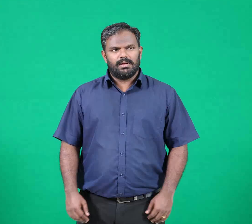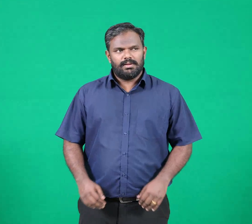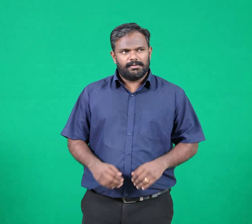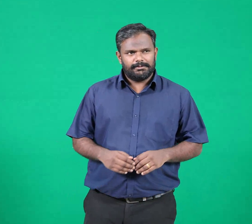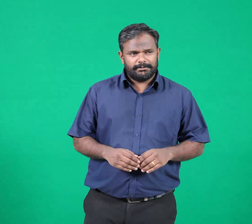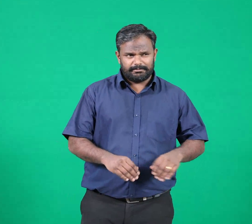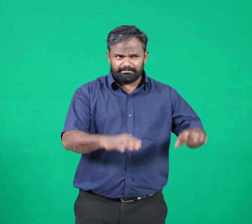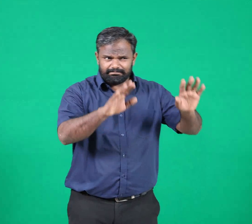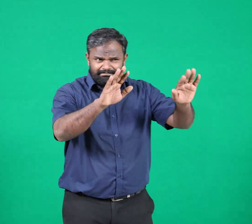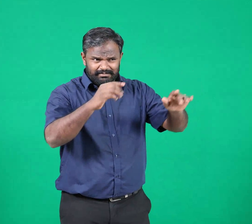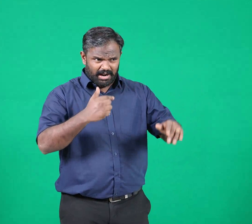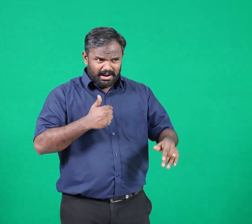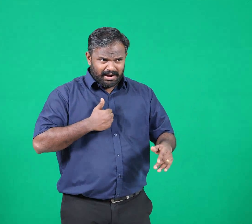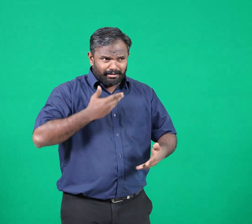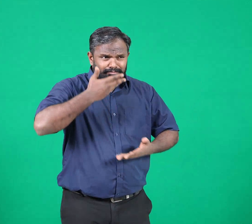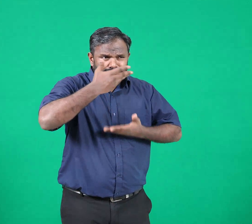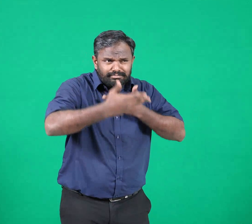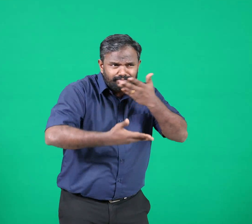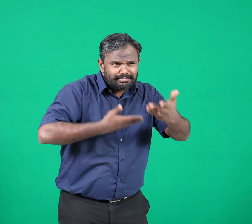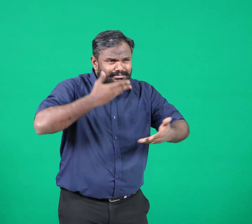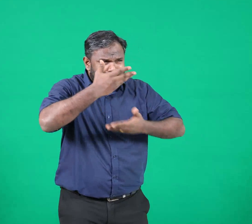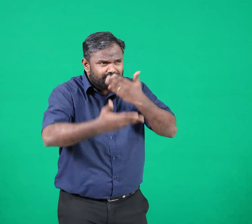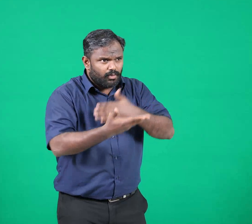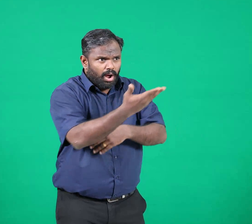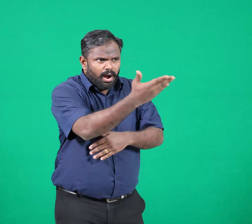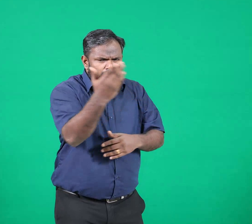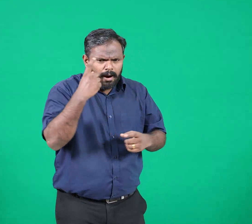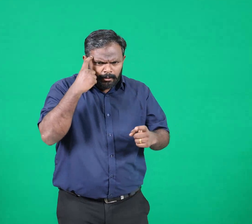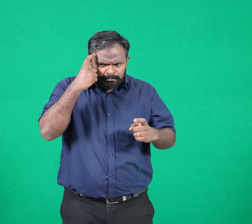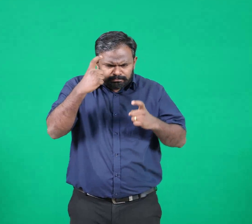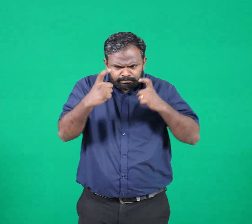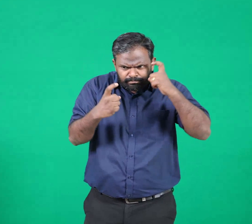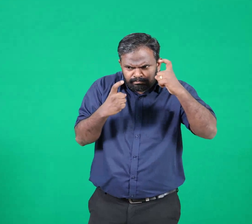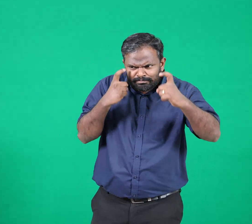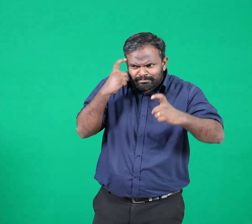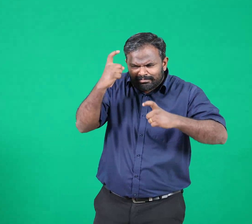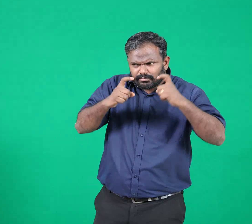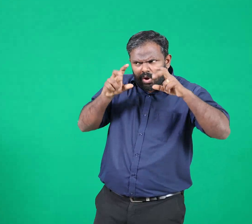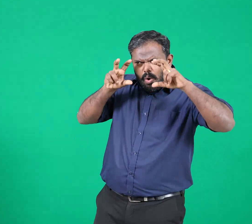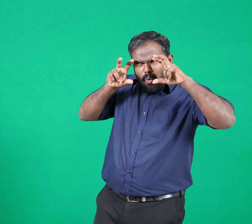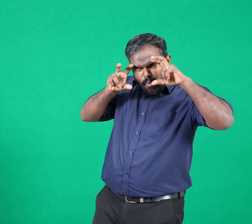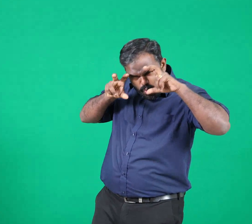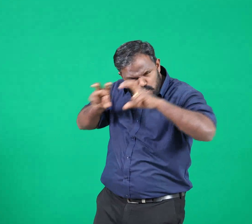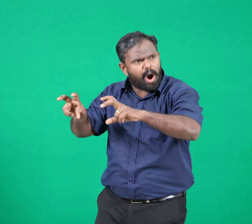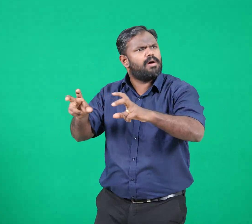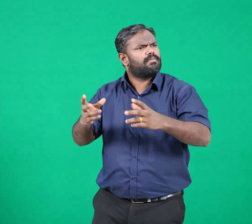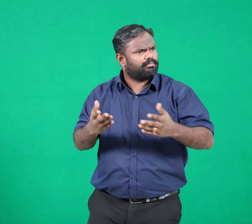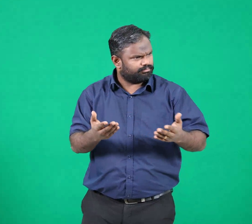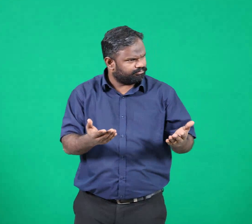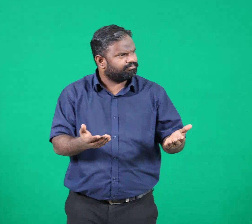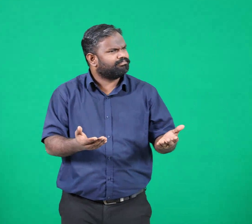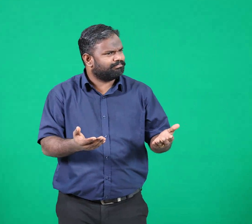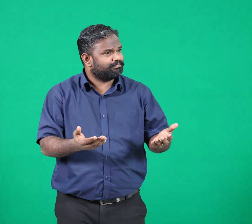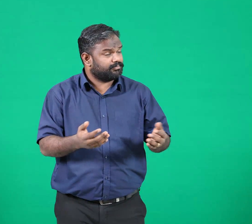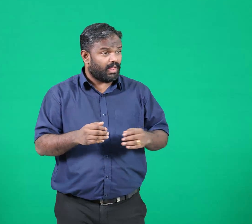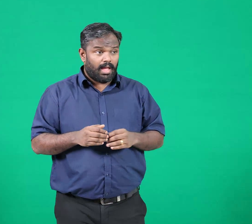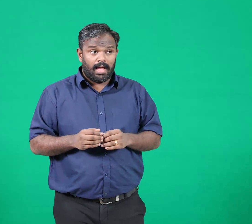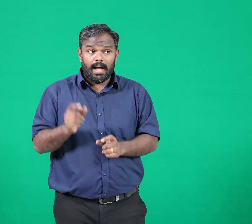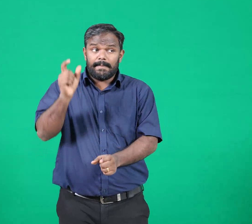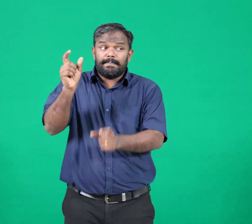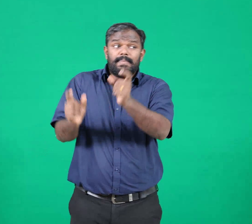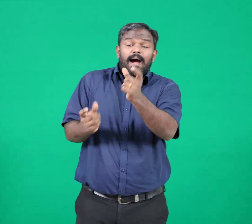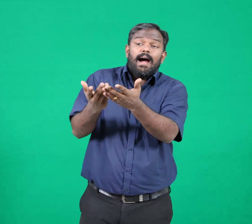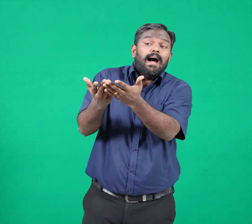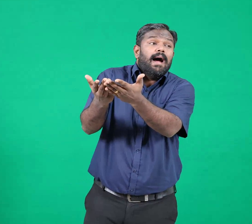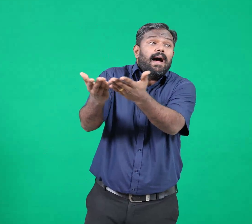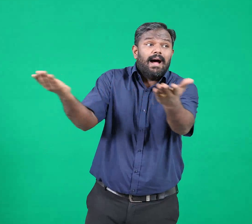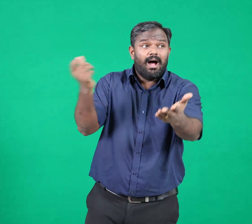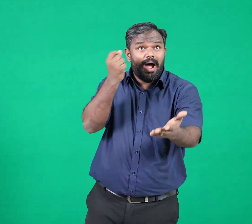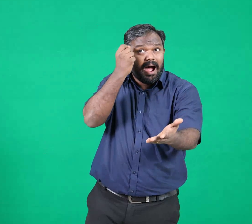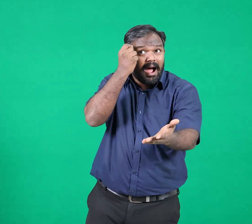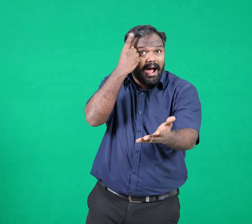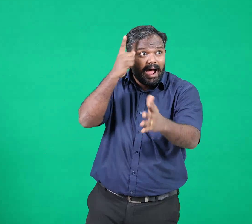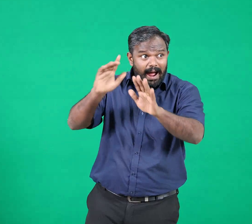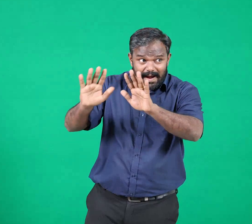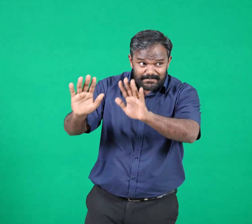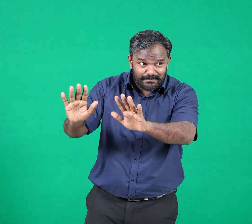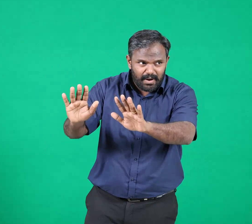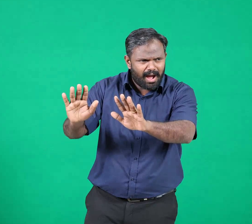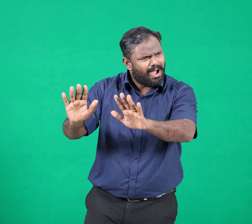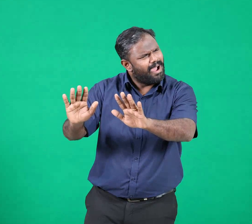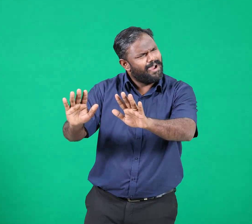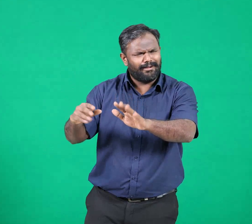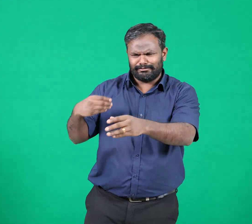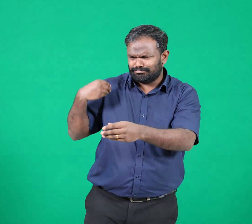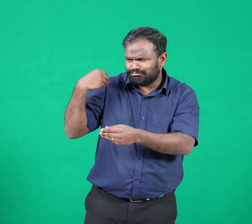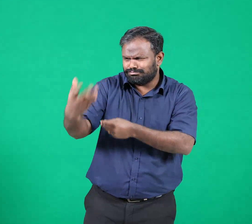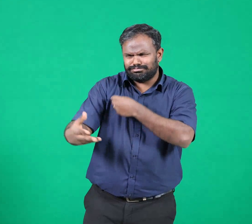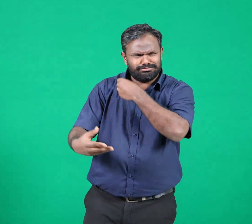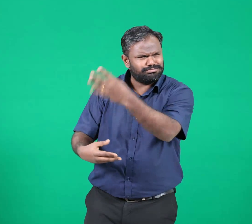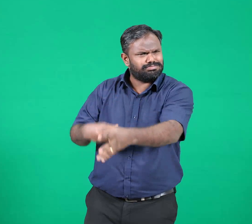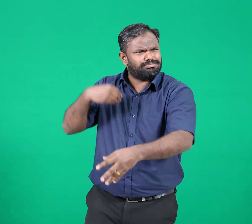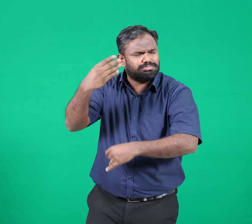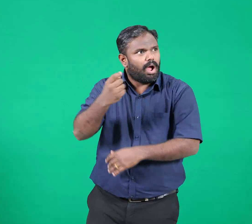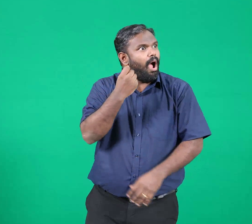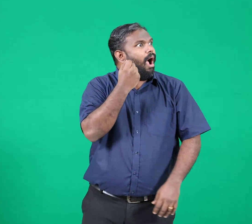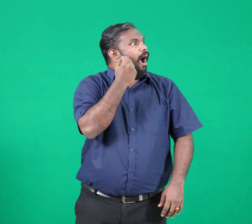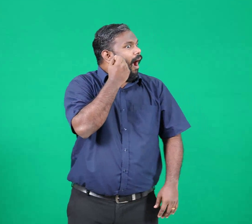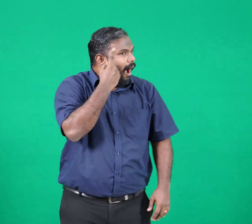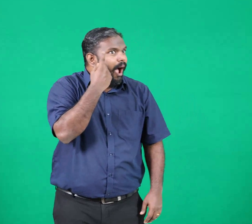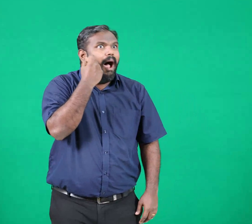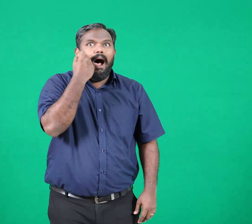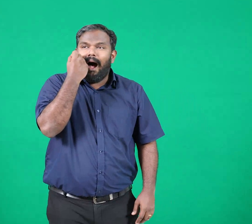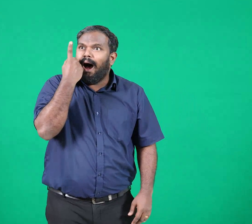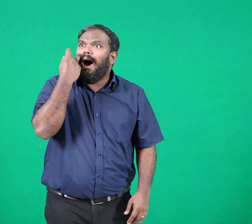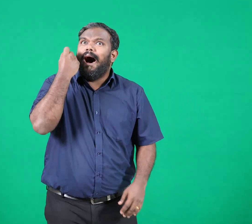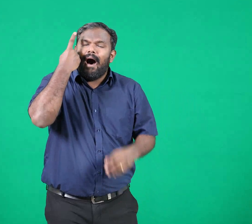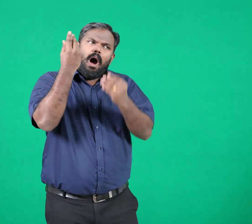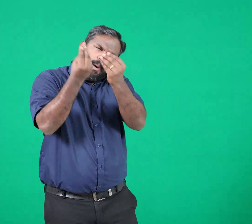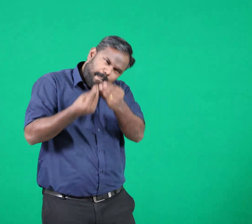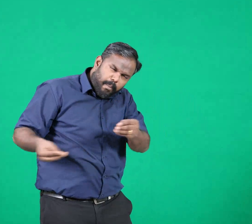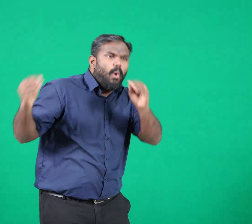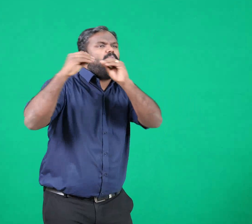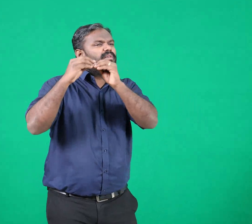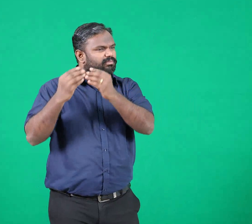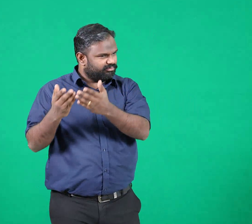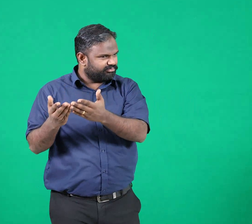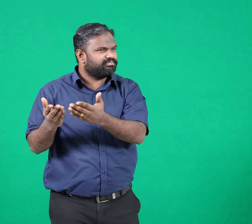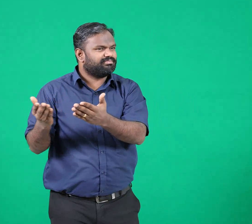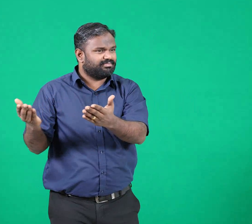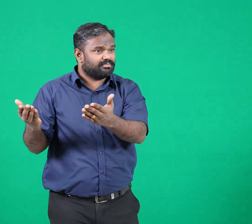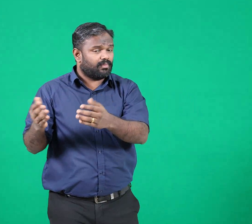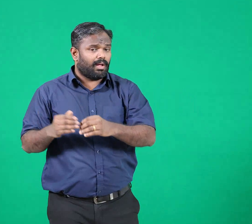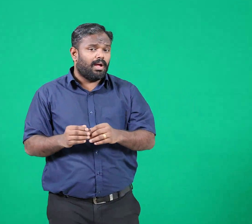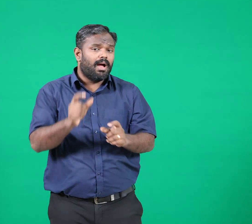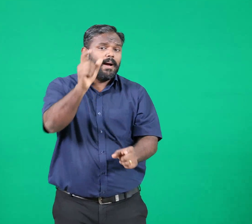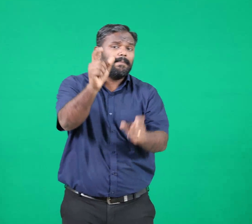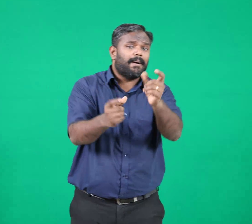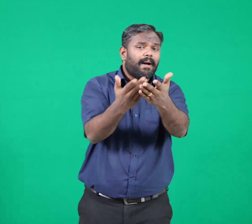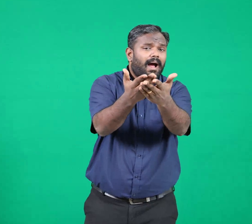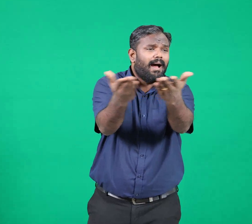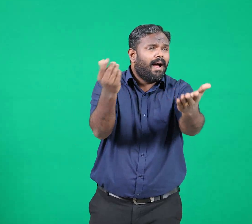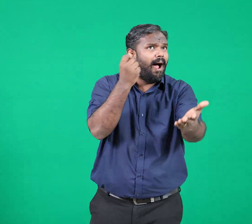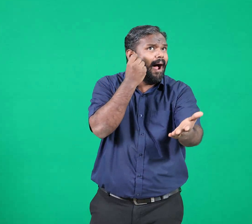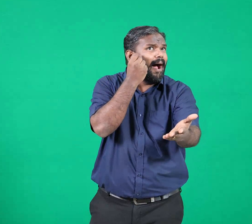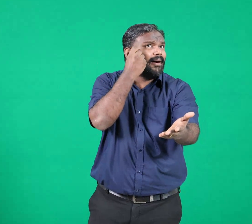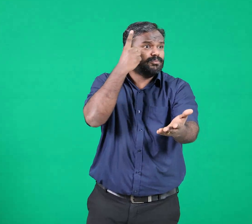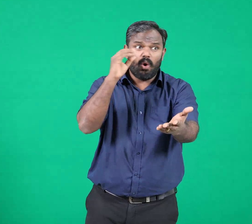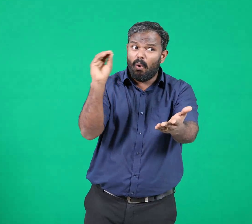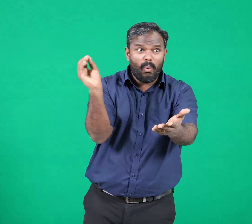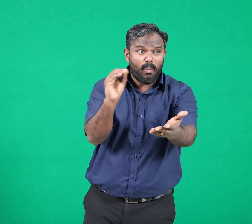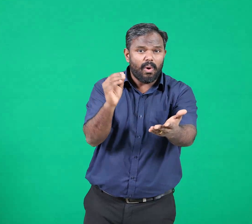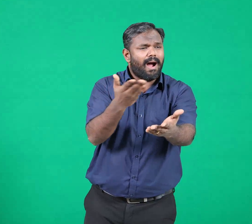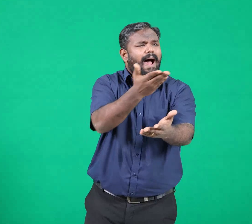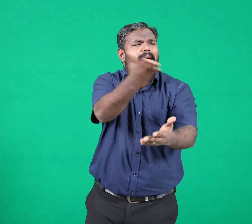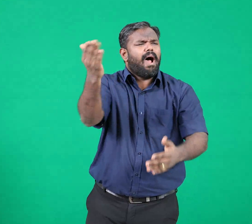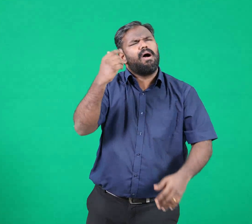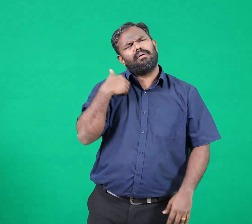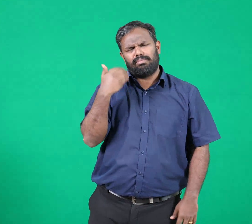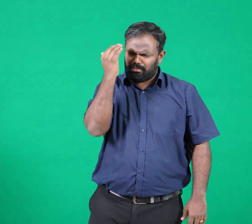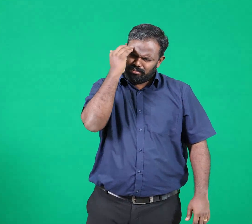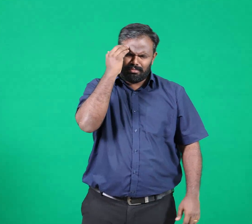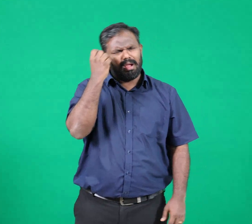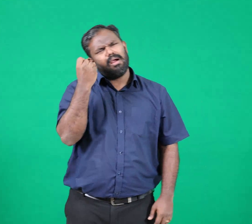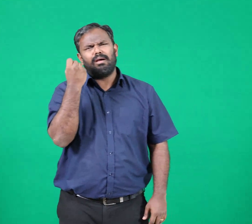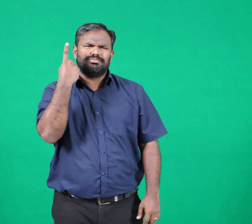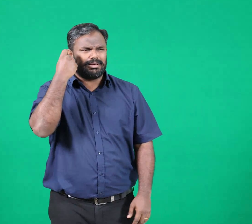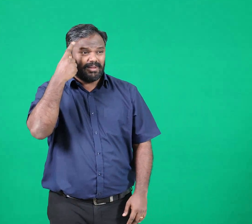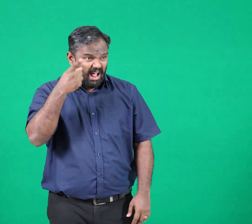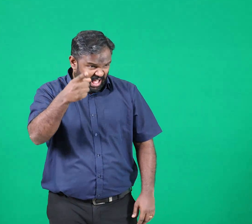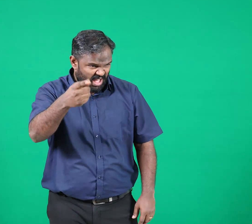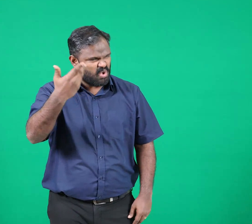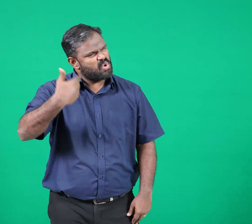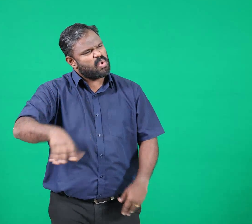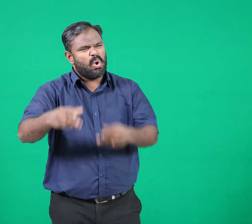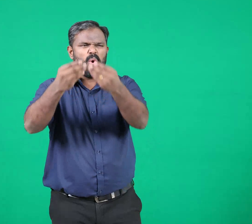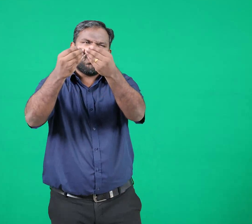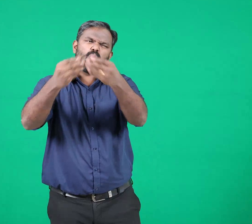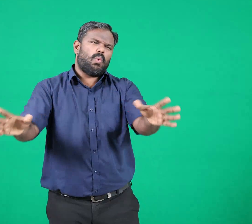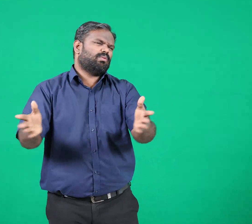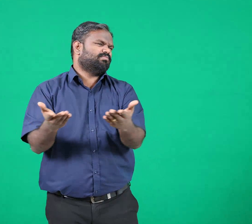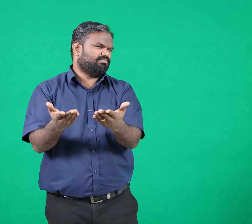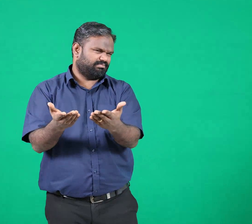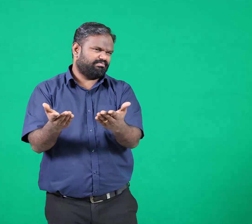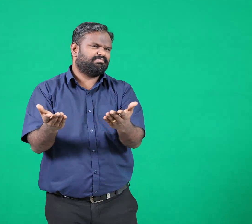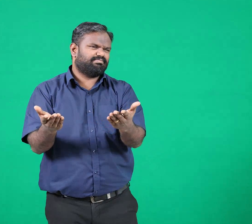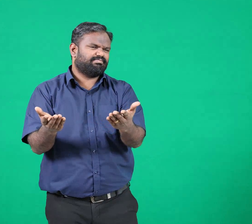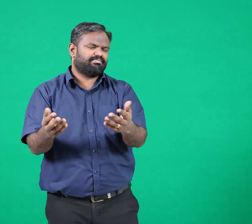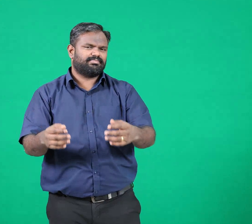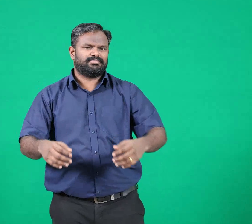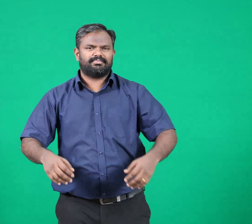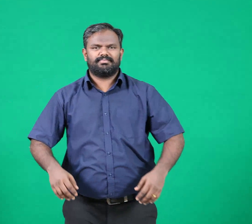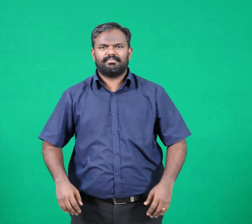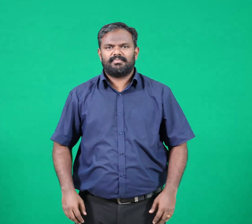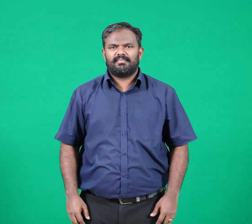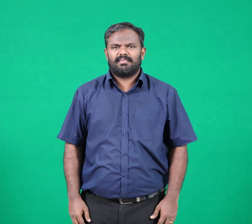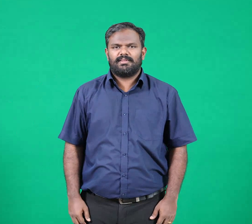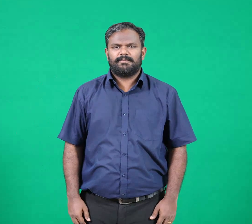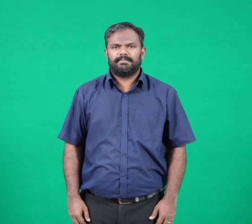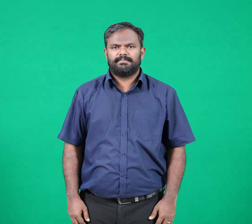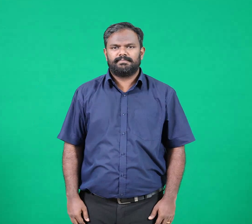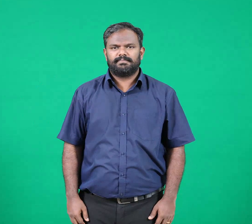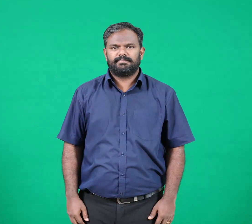Pay attention, therefore, to how you listen. Whoever has will be given more, but whoever does not have, even what he thinks he has will be taken away from him."